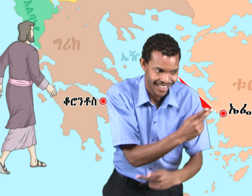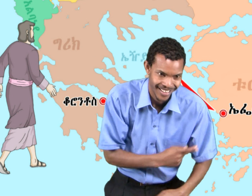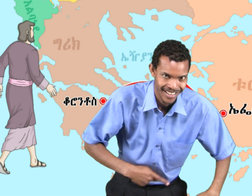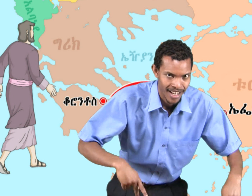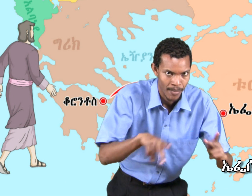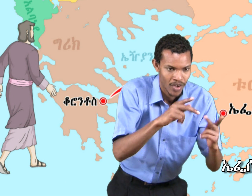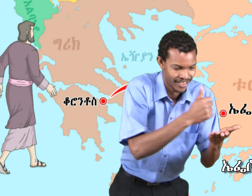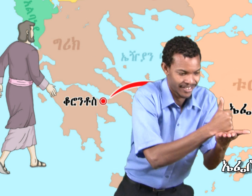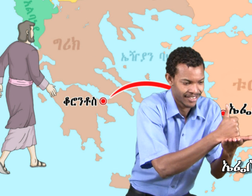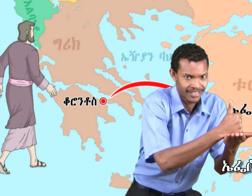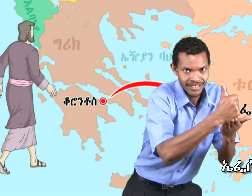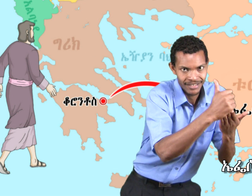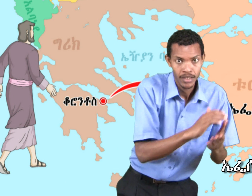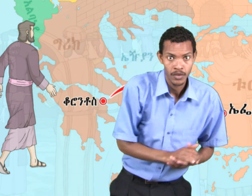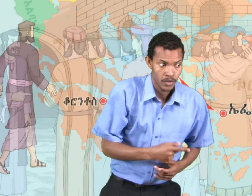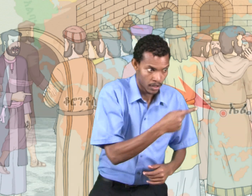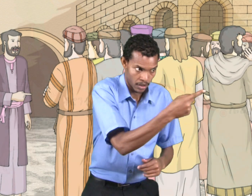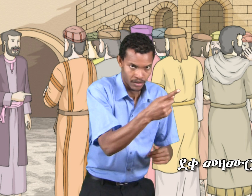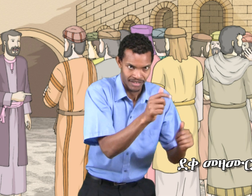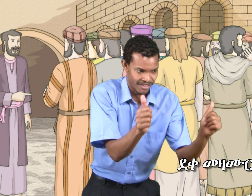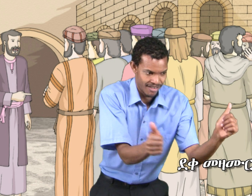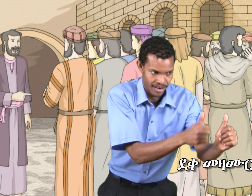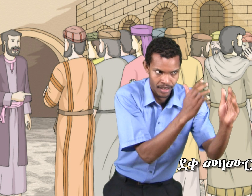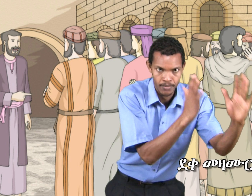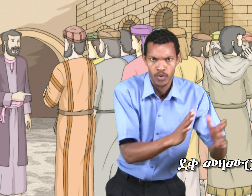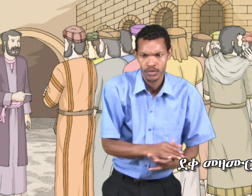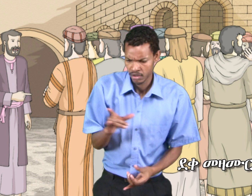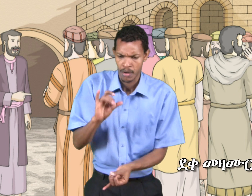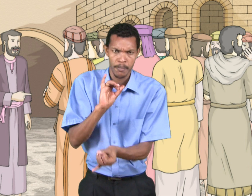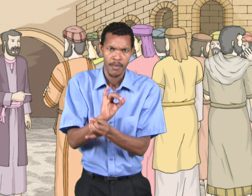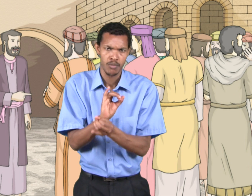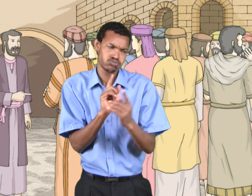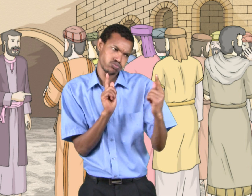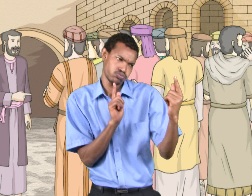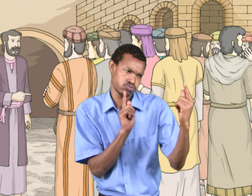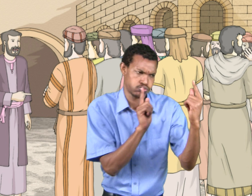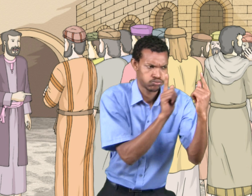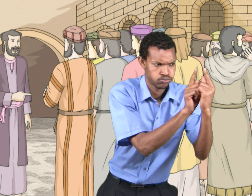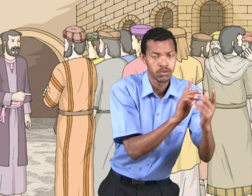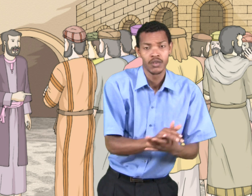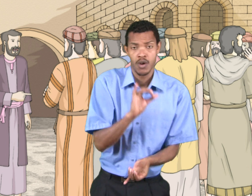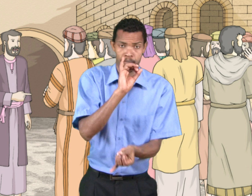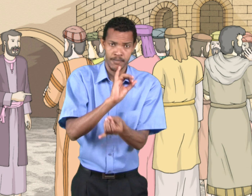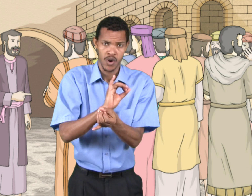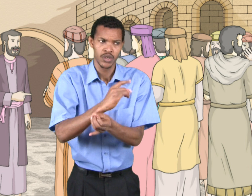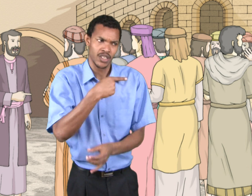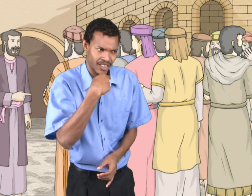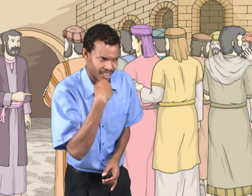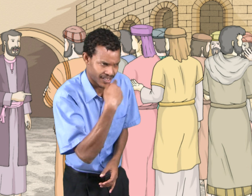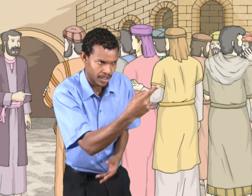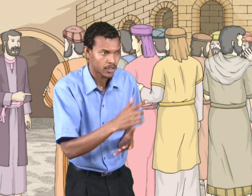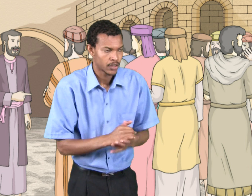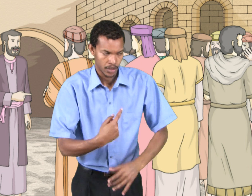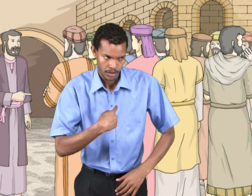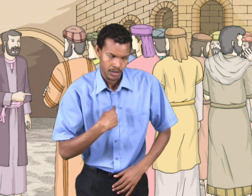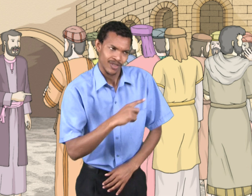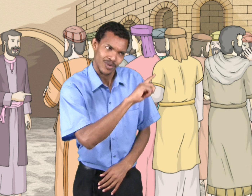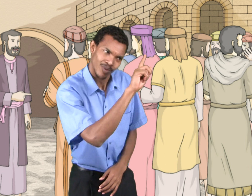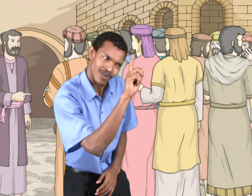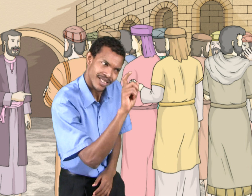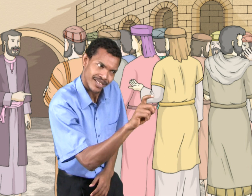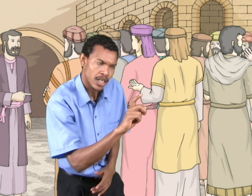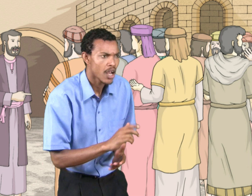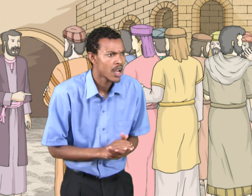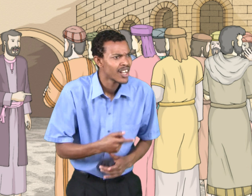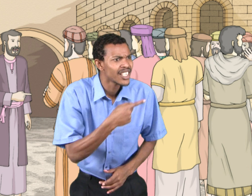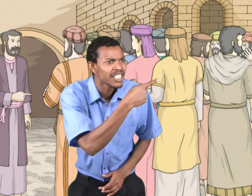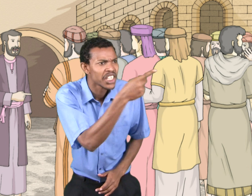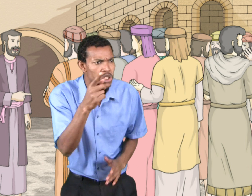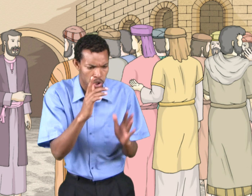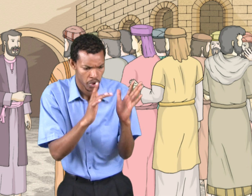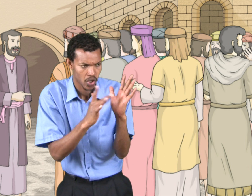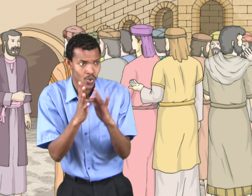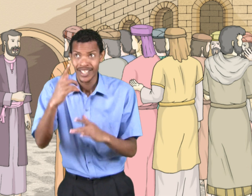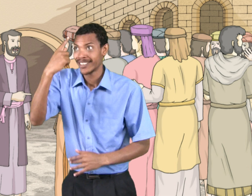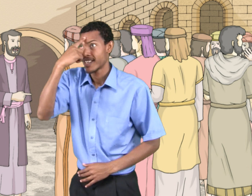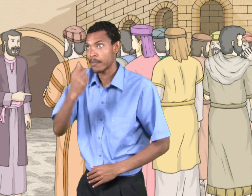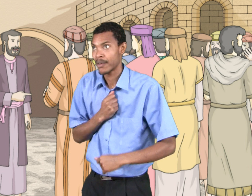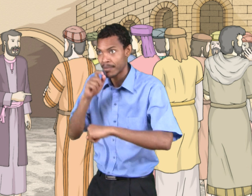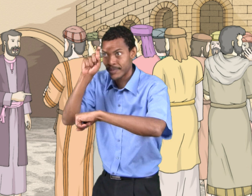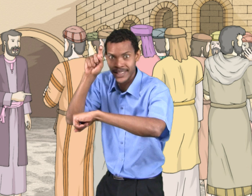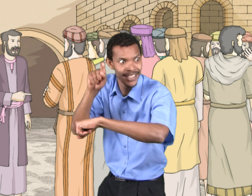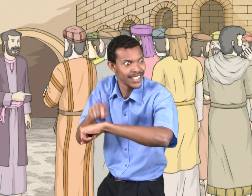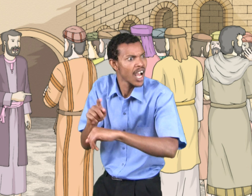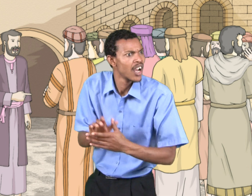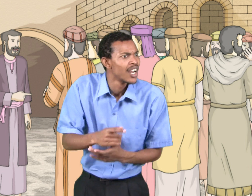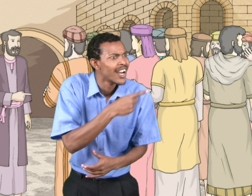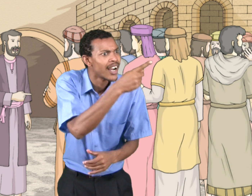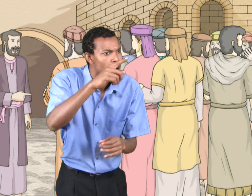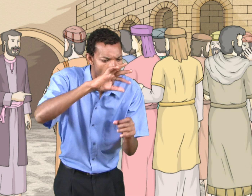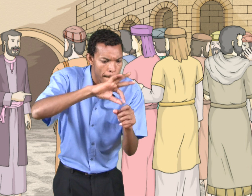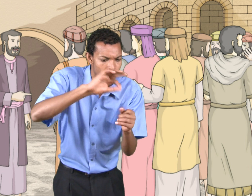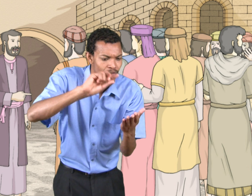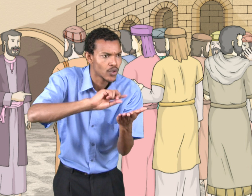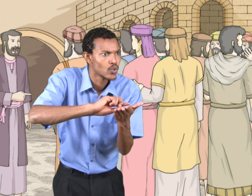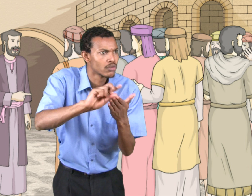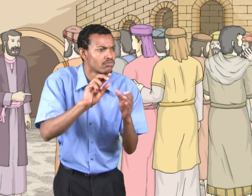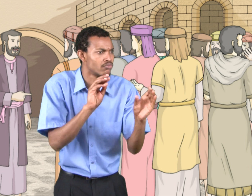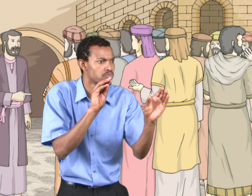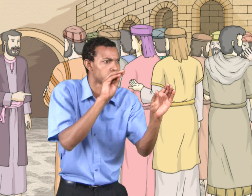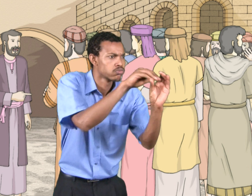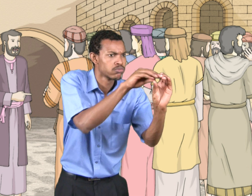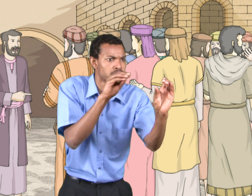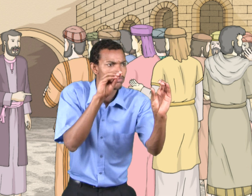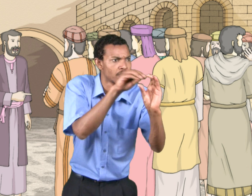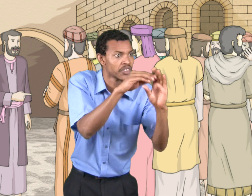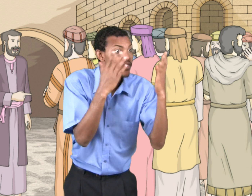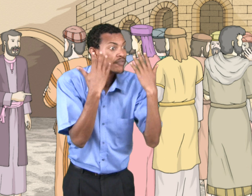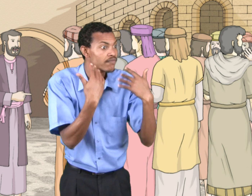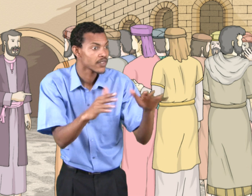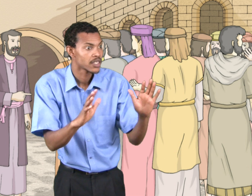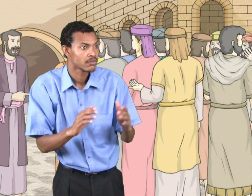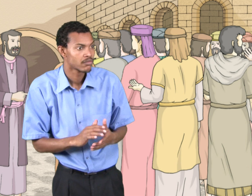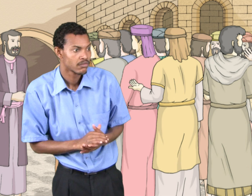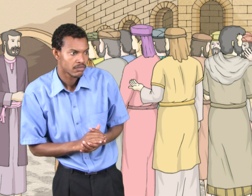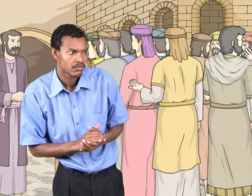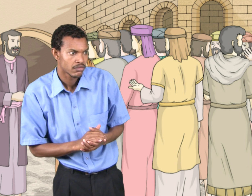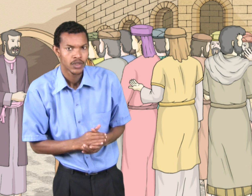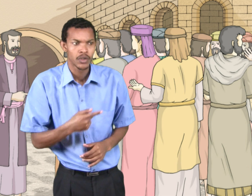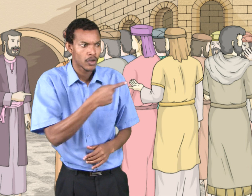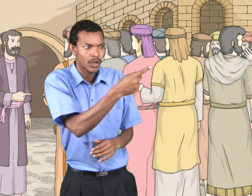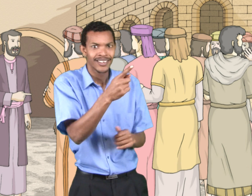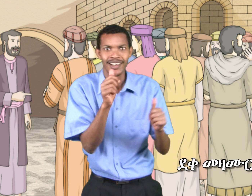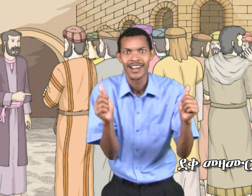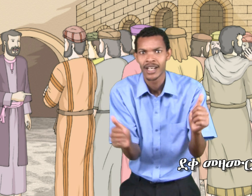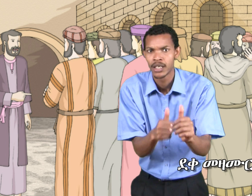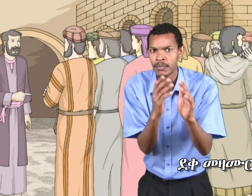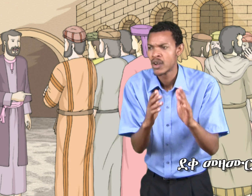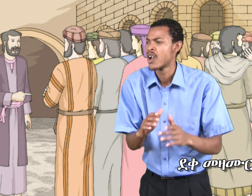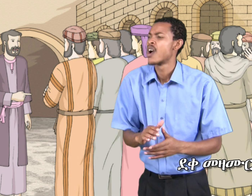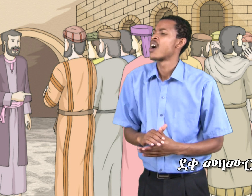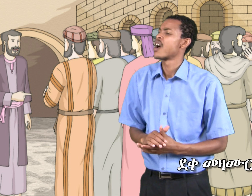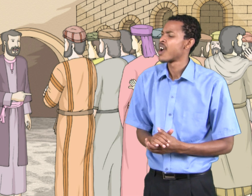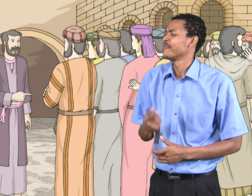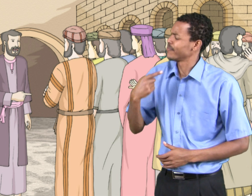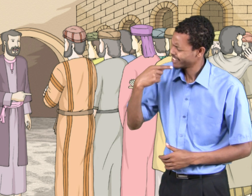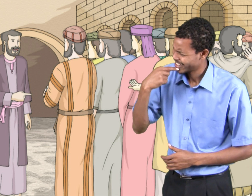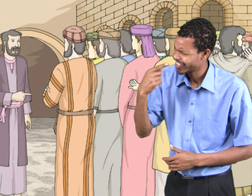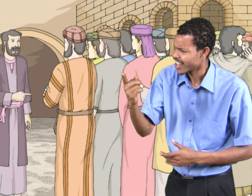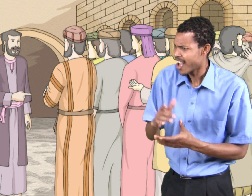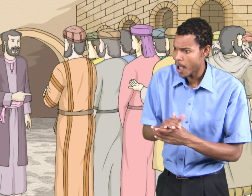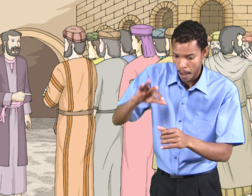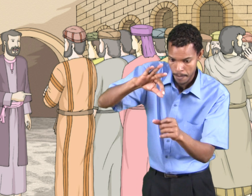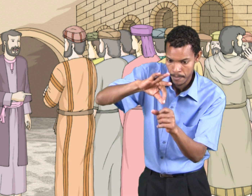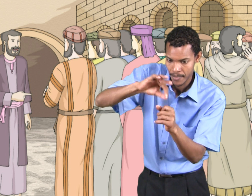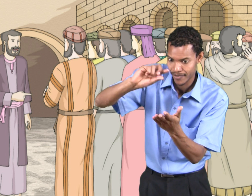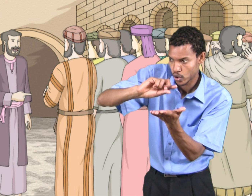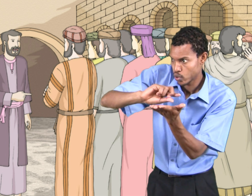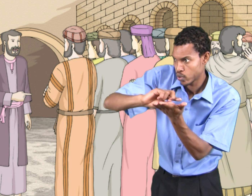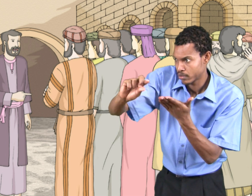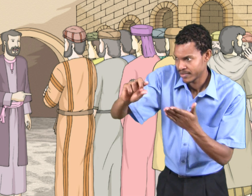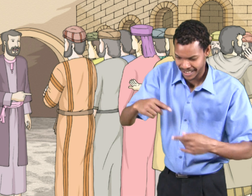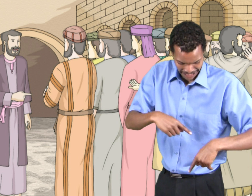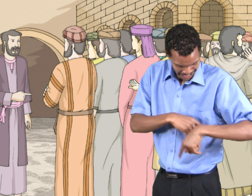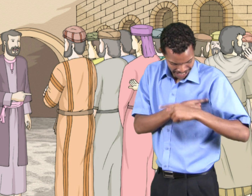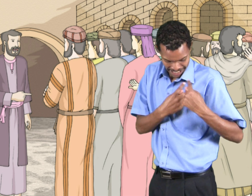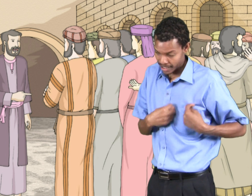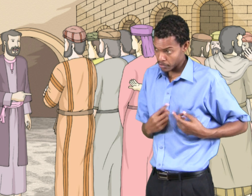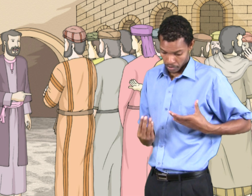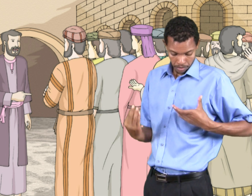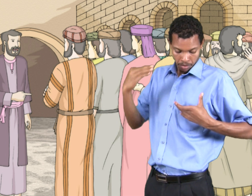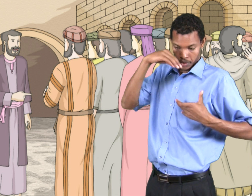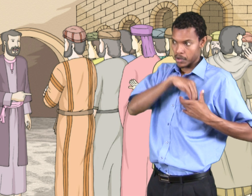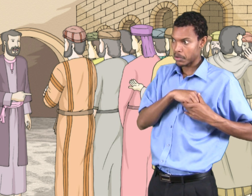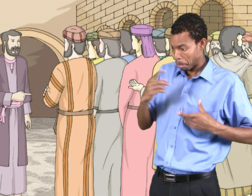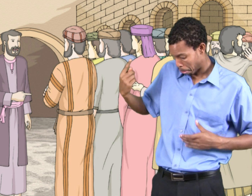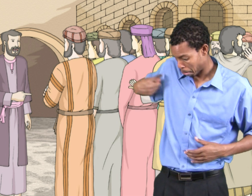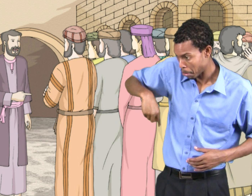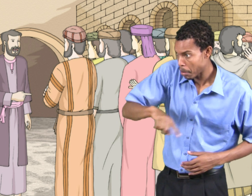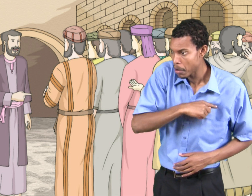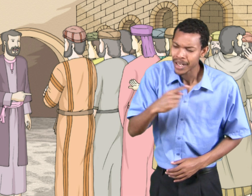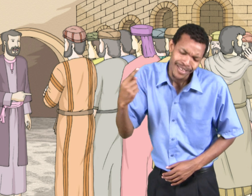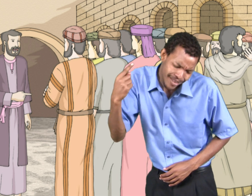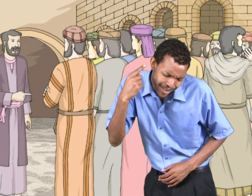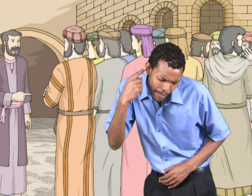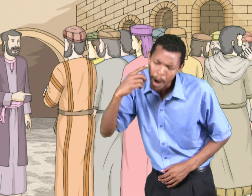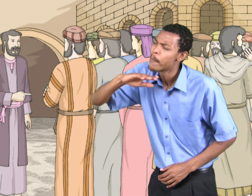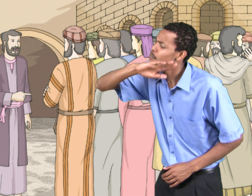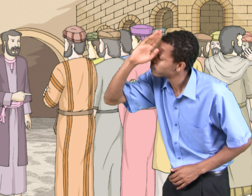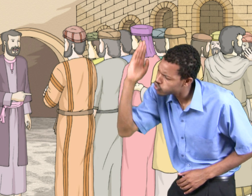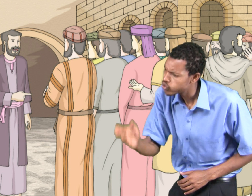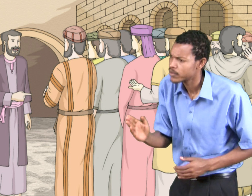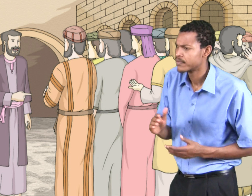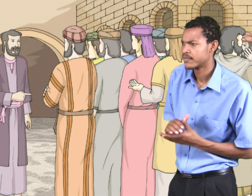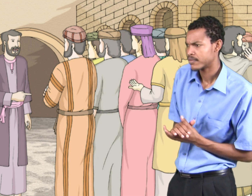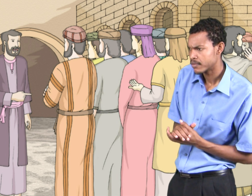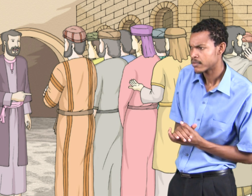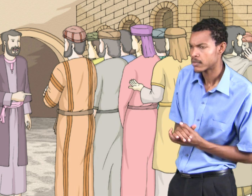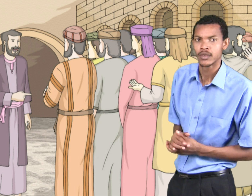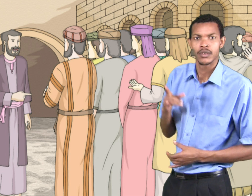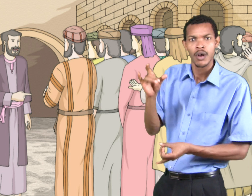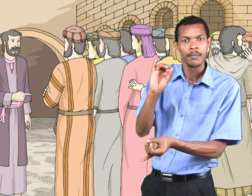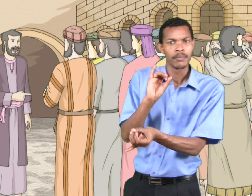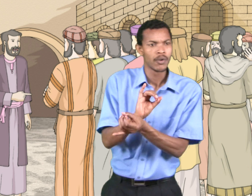There he found some disciples and asked them, “Did you receive the Holy Spirit when you became believers?”